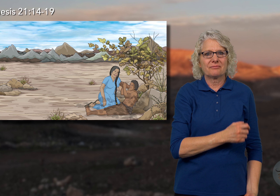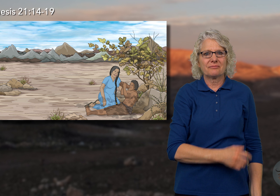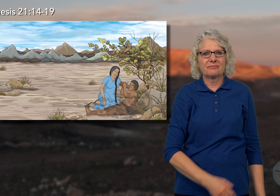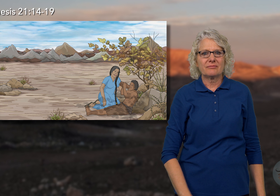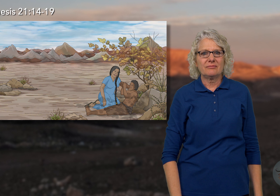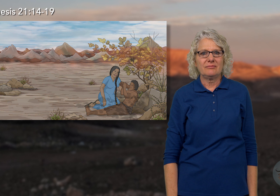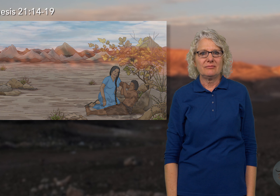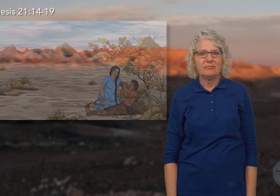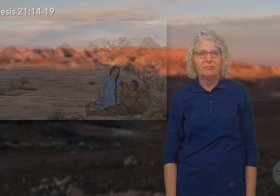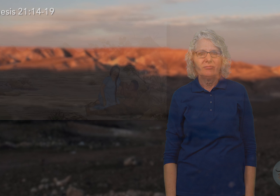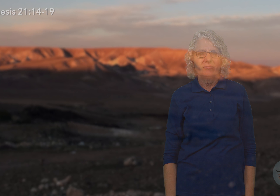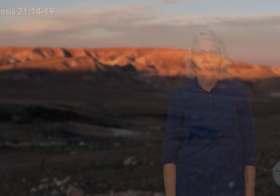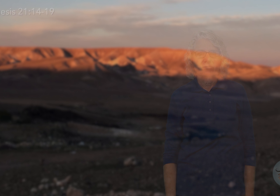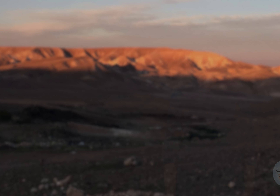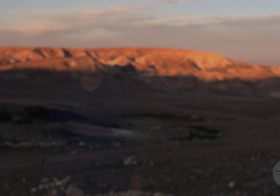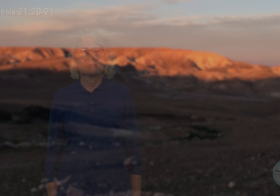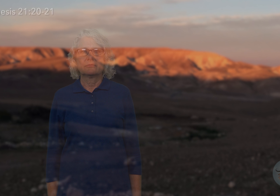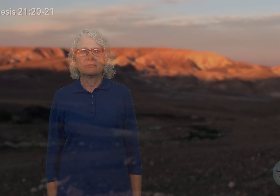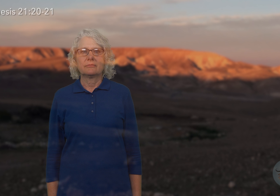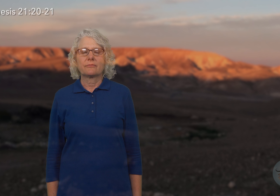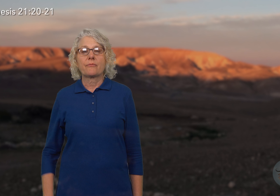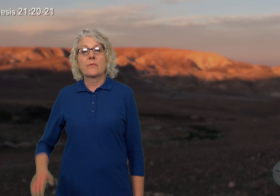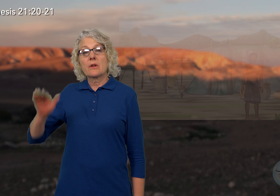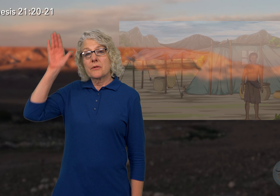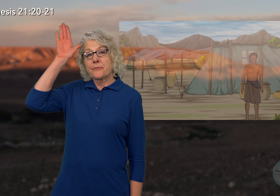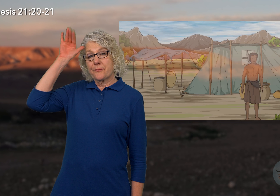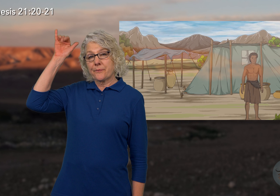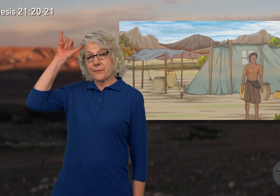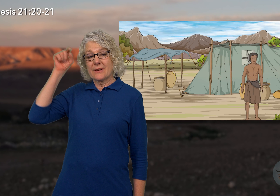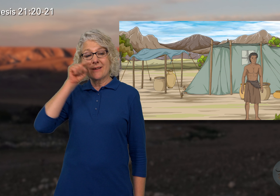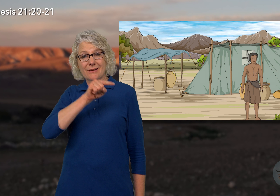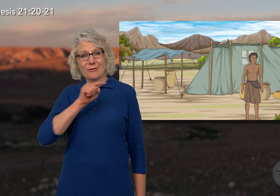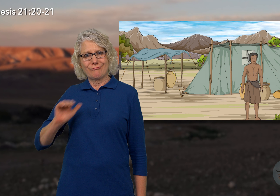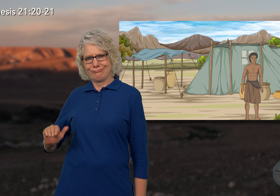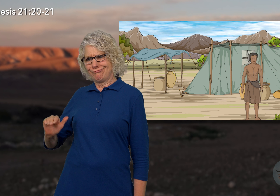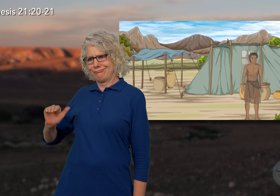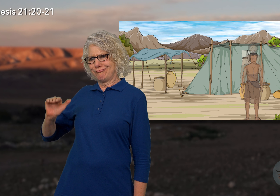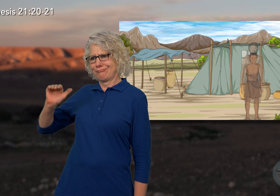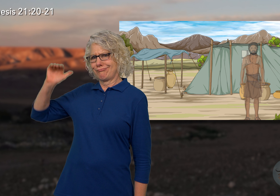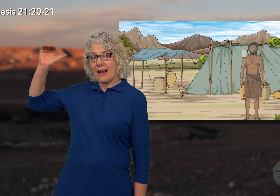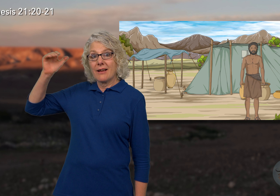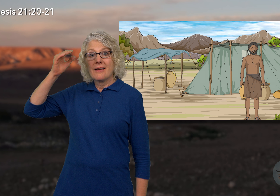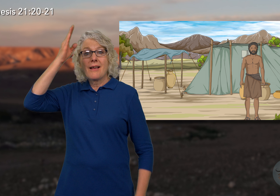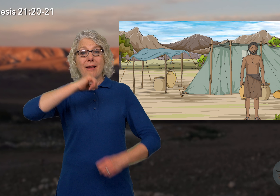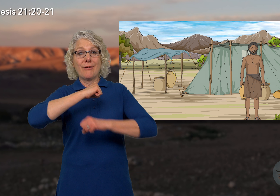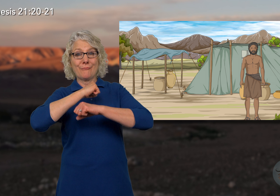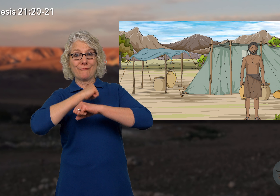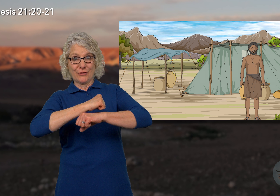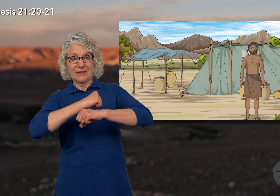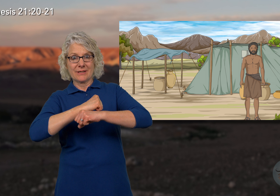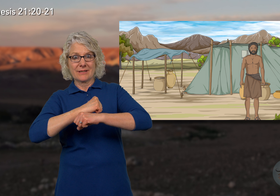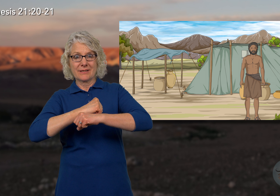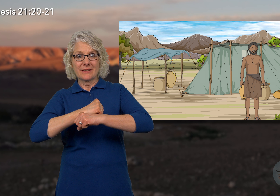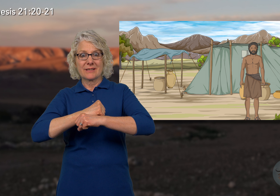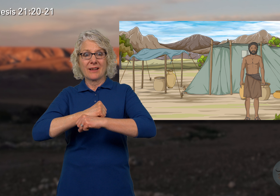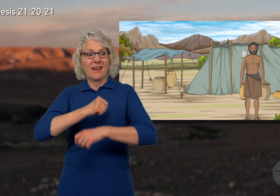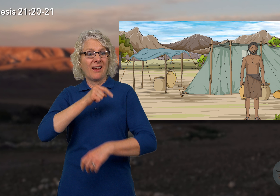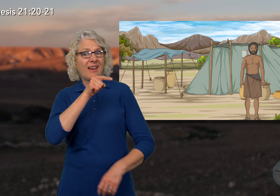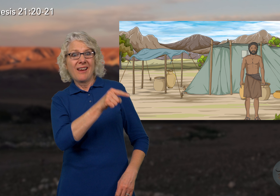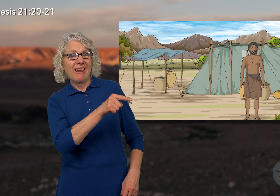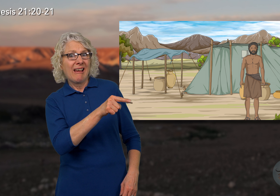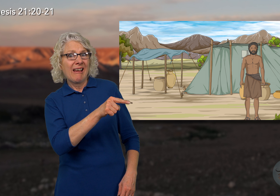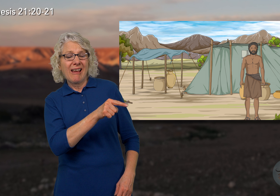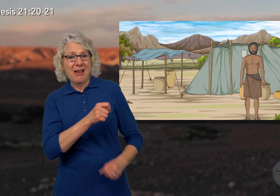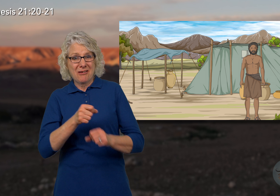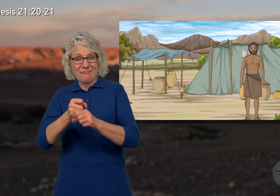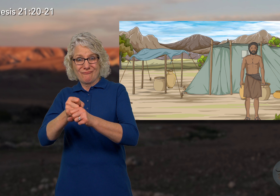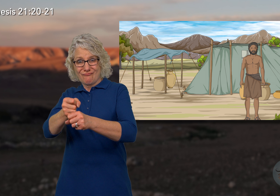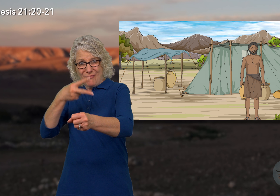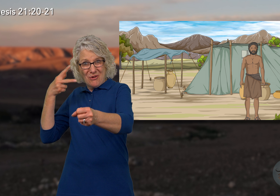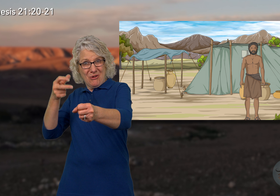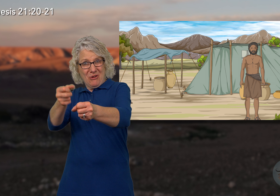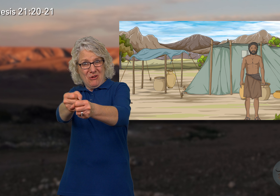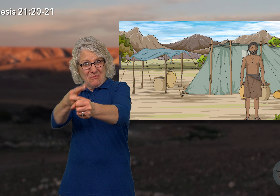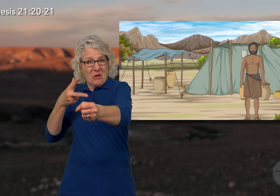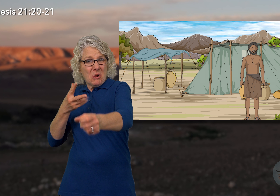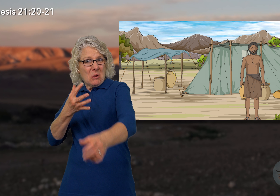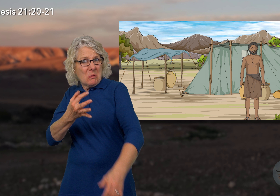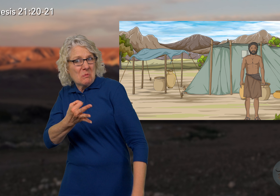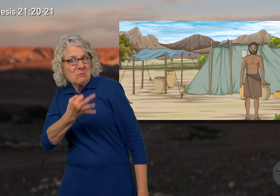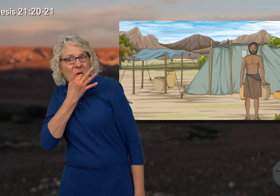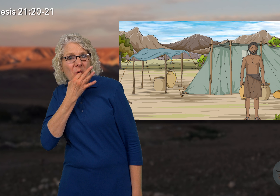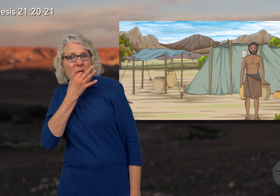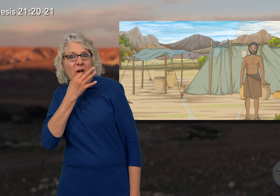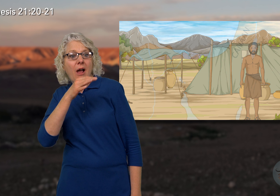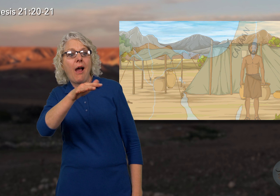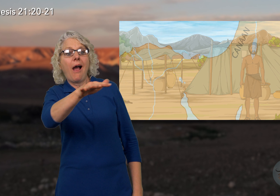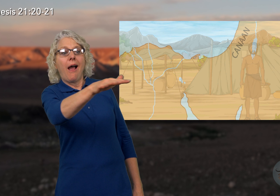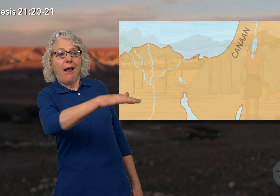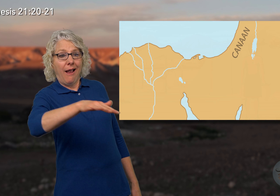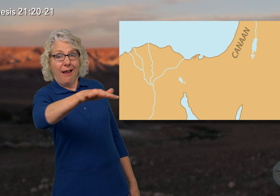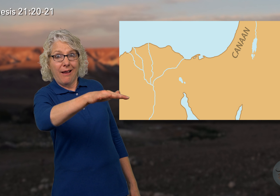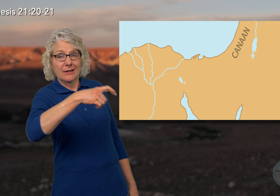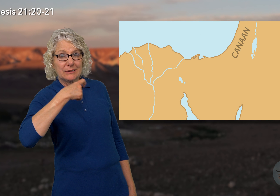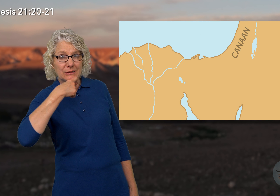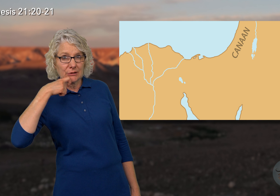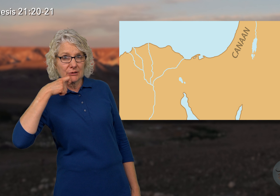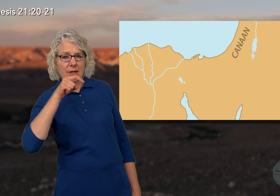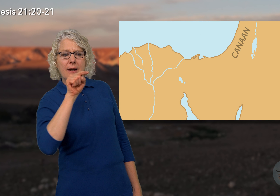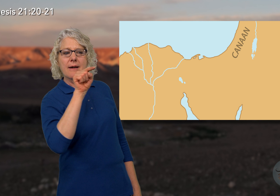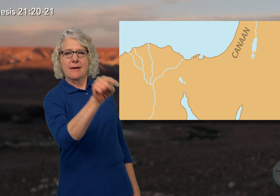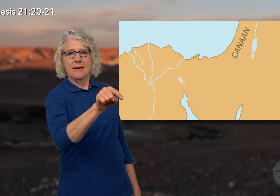And God was with the boy, and he grew up and settled in the wilderness and became a great archer.